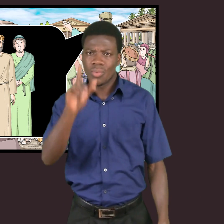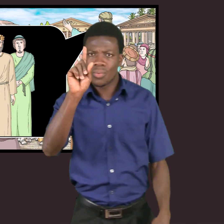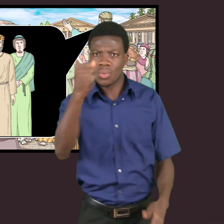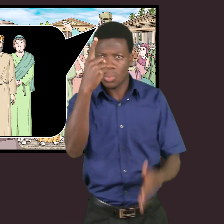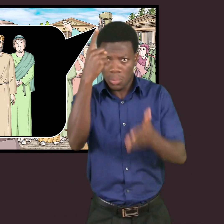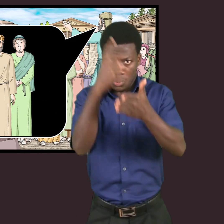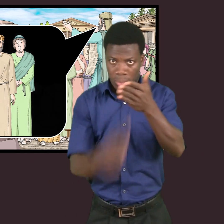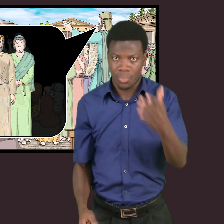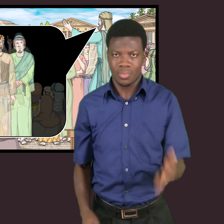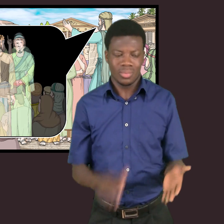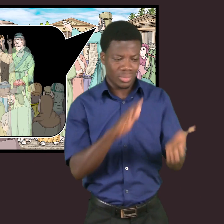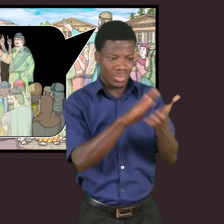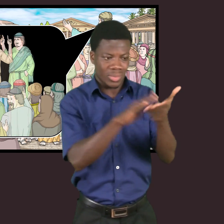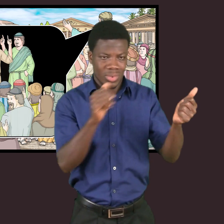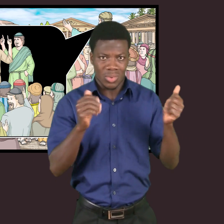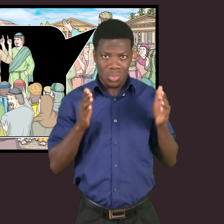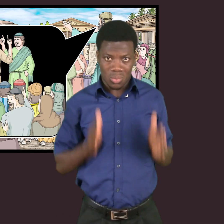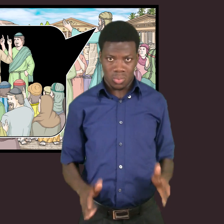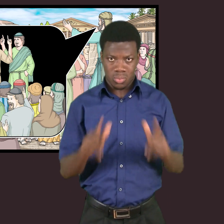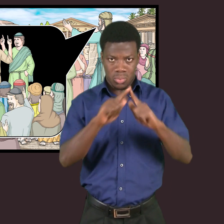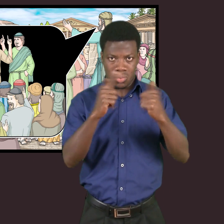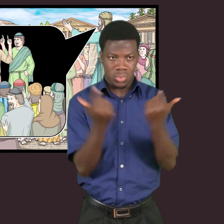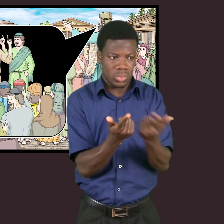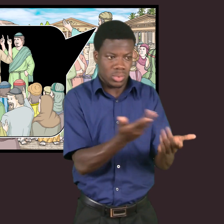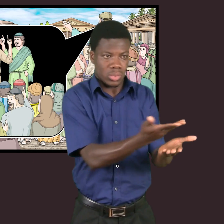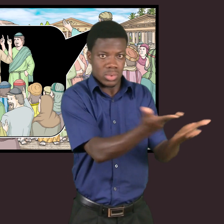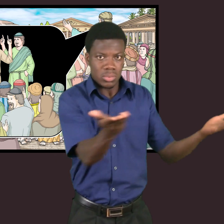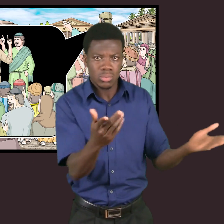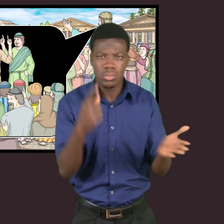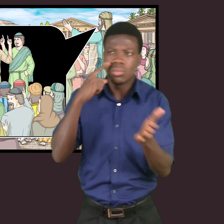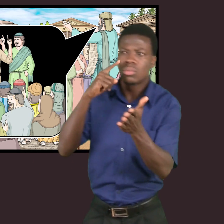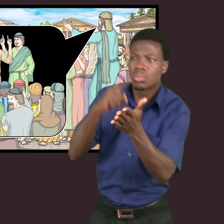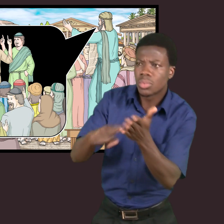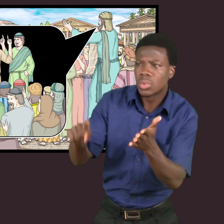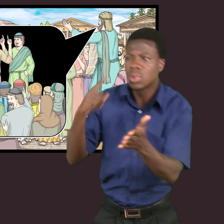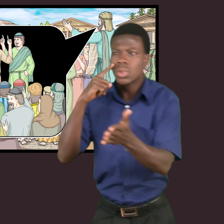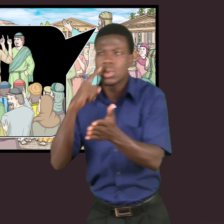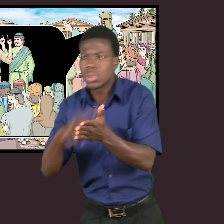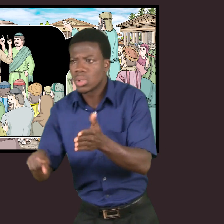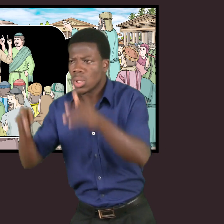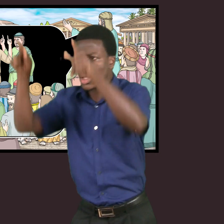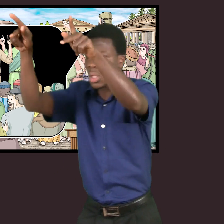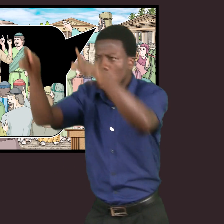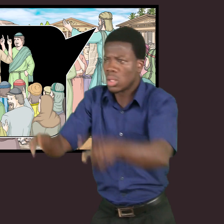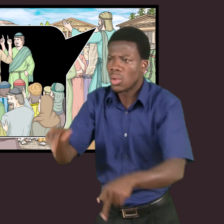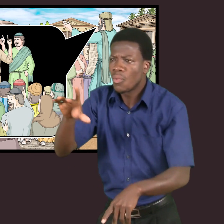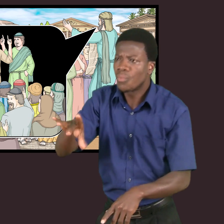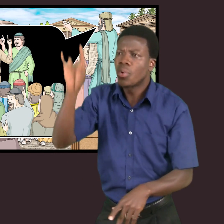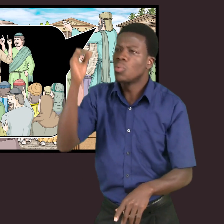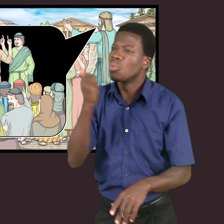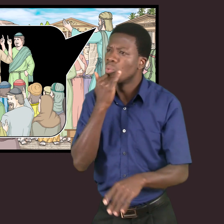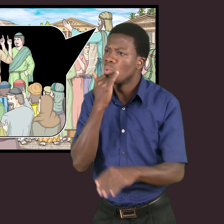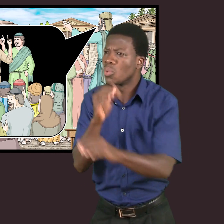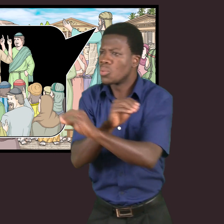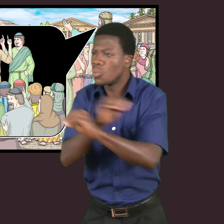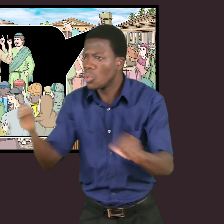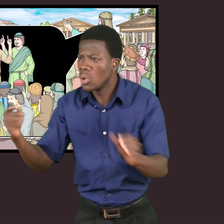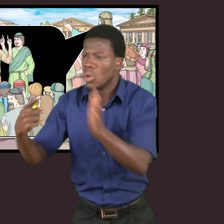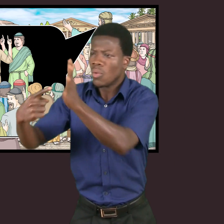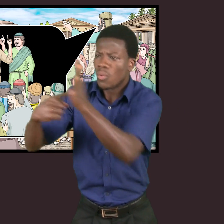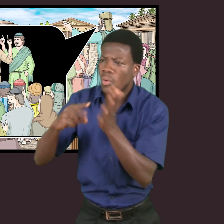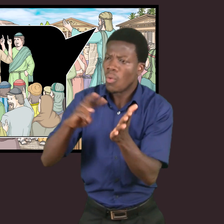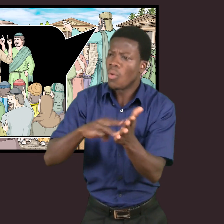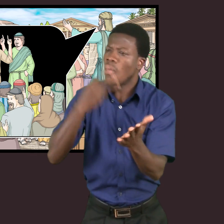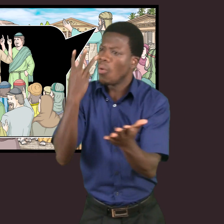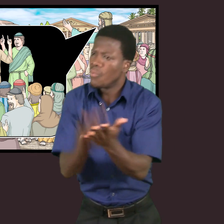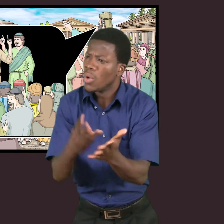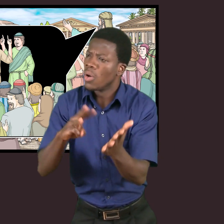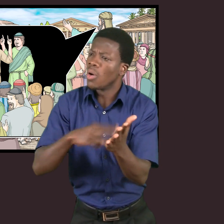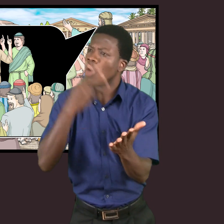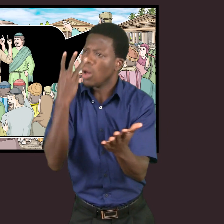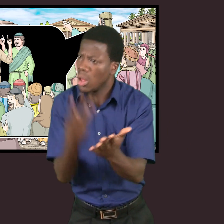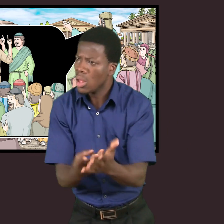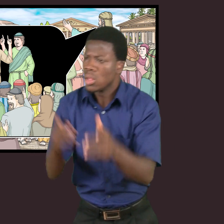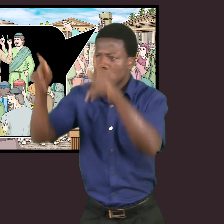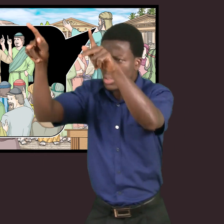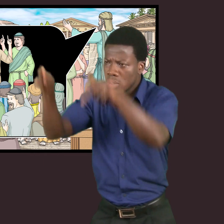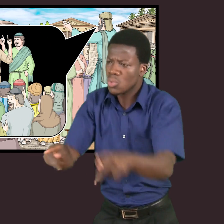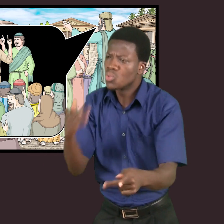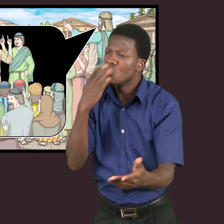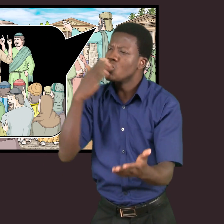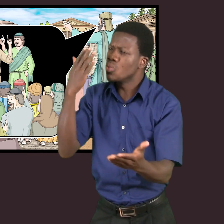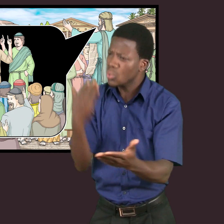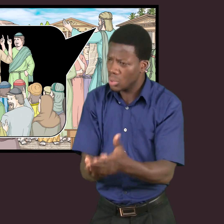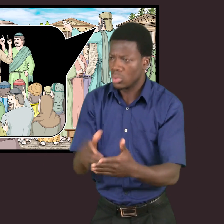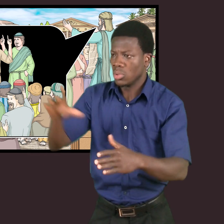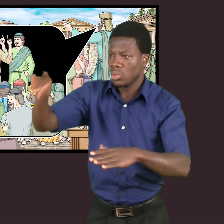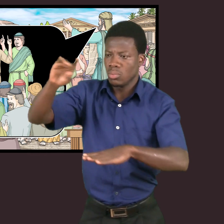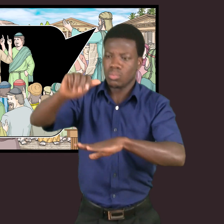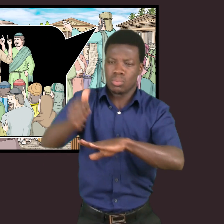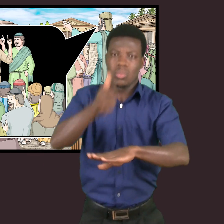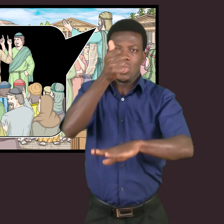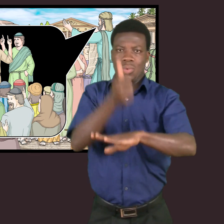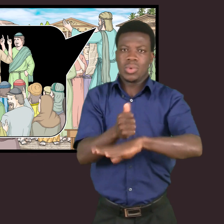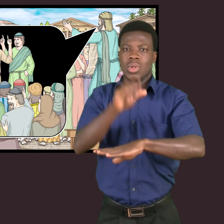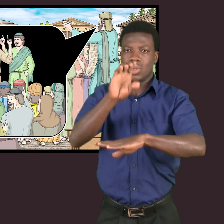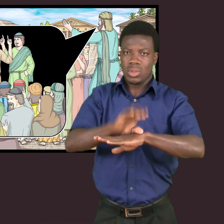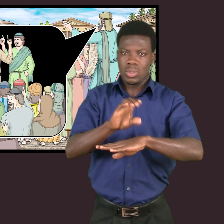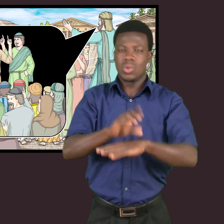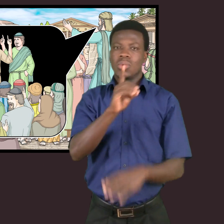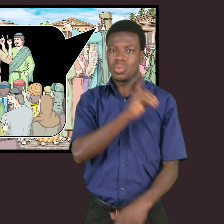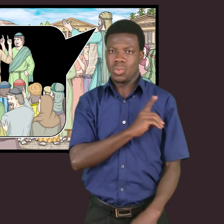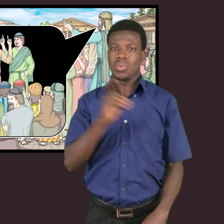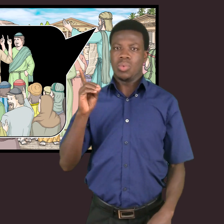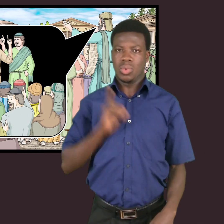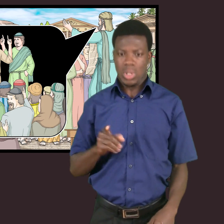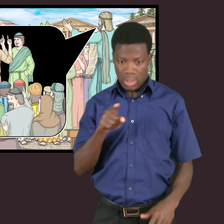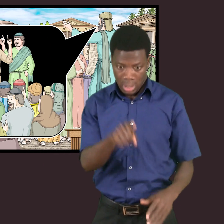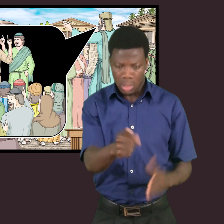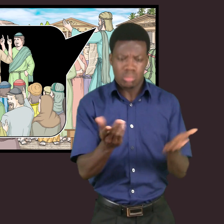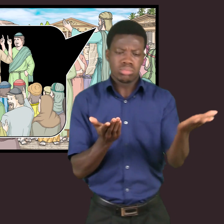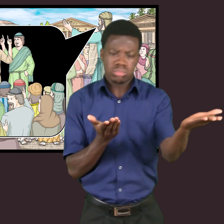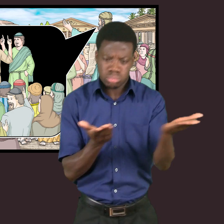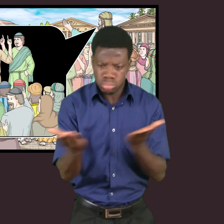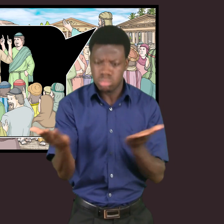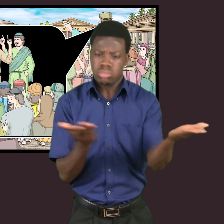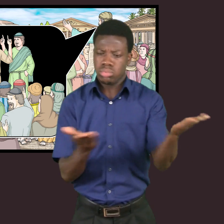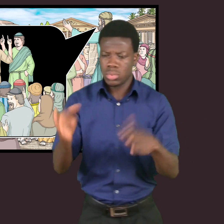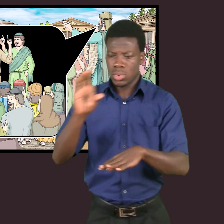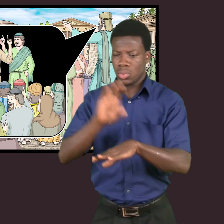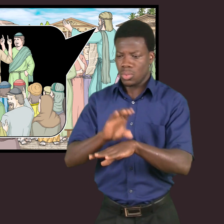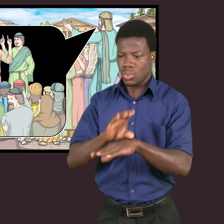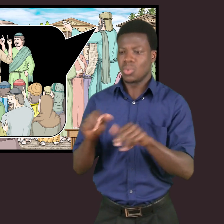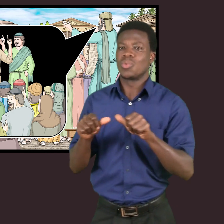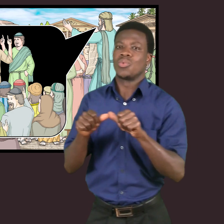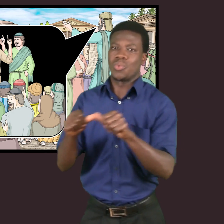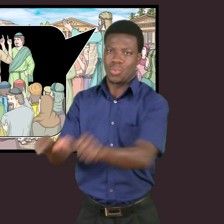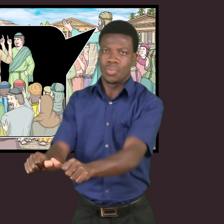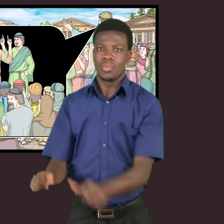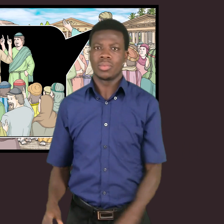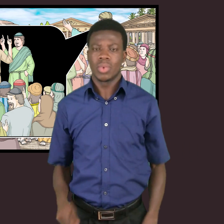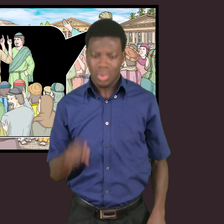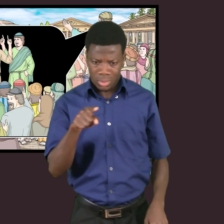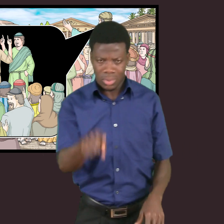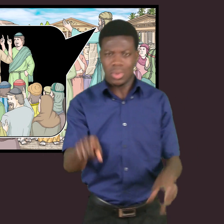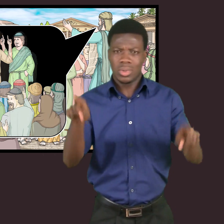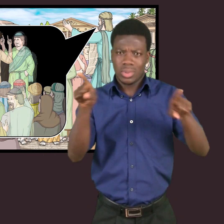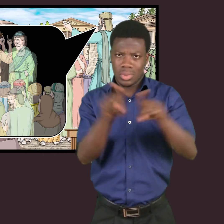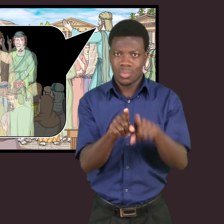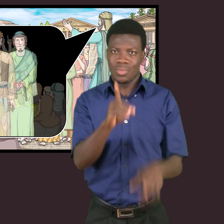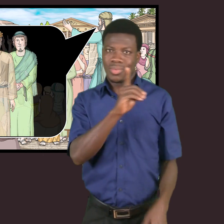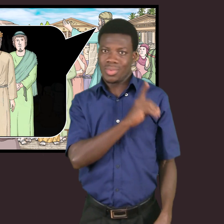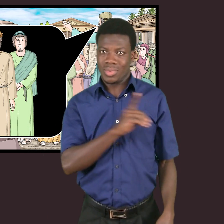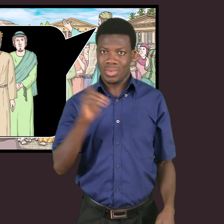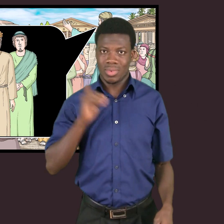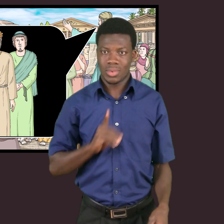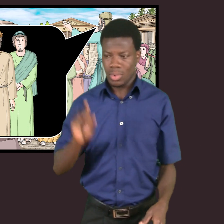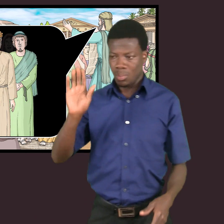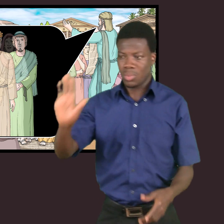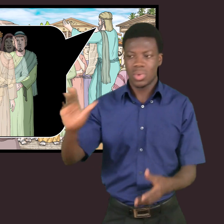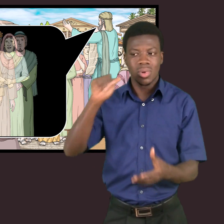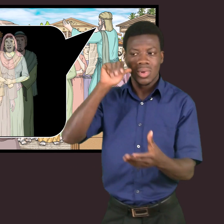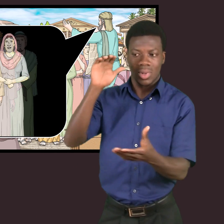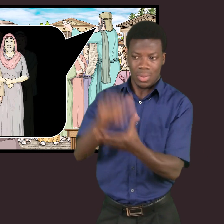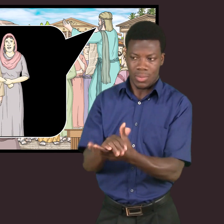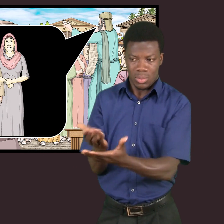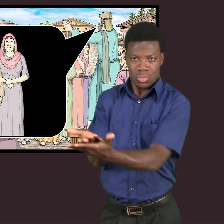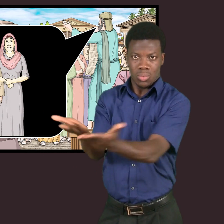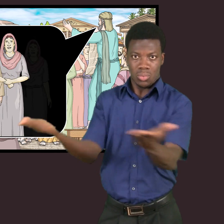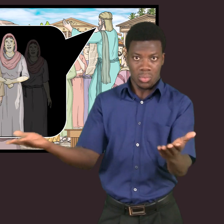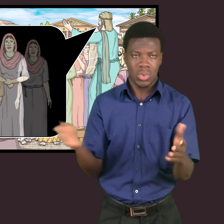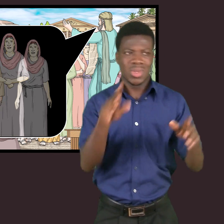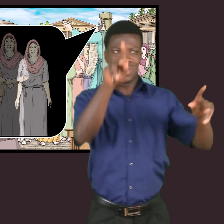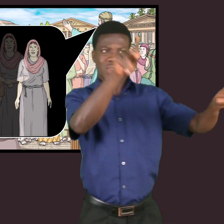Then, if they are above reproach, let them serve as deacons.